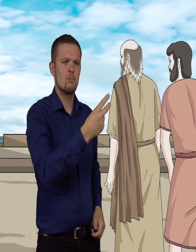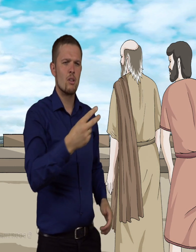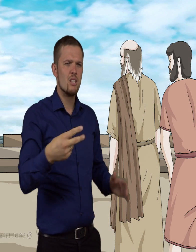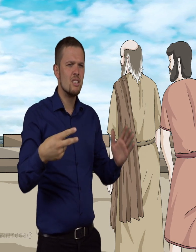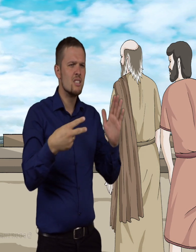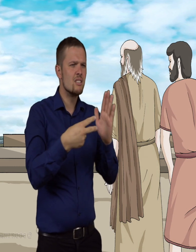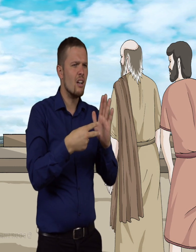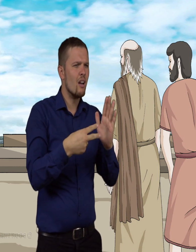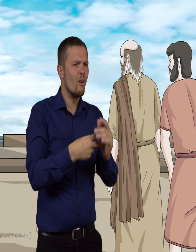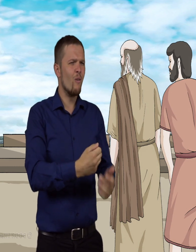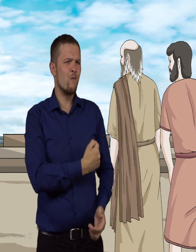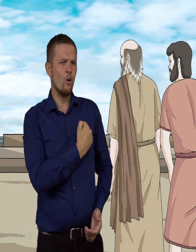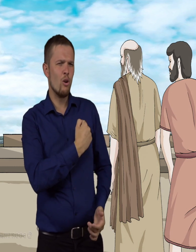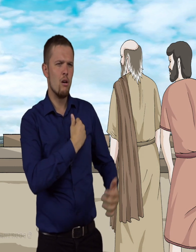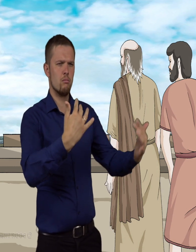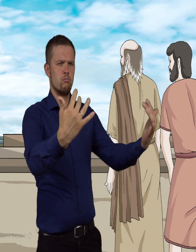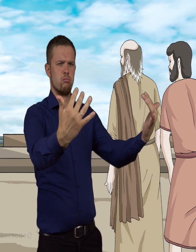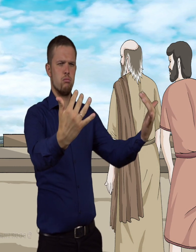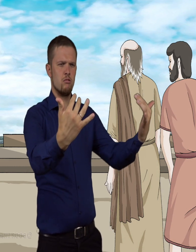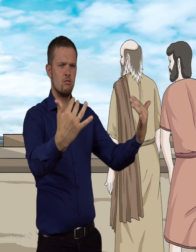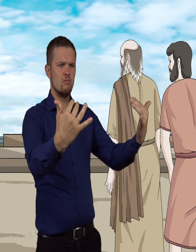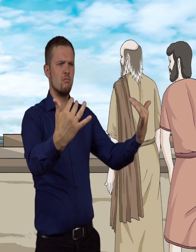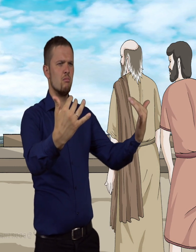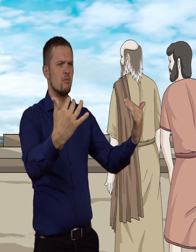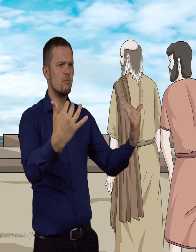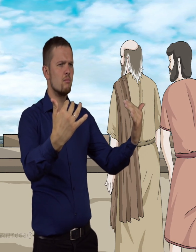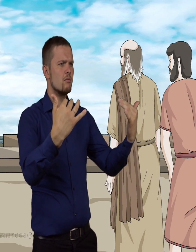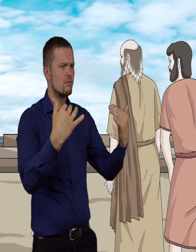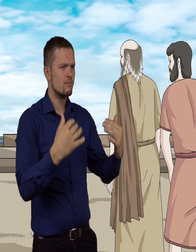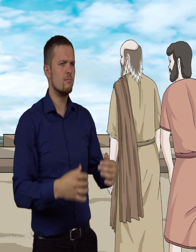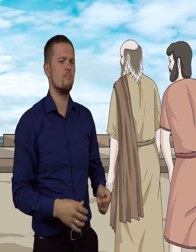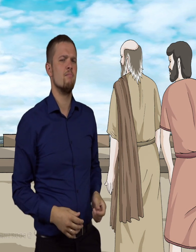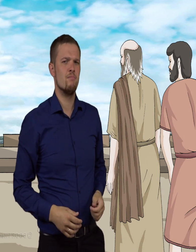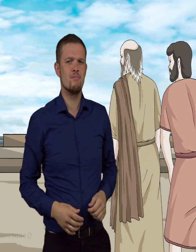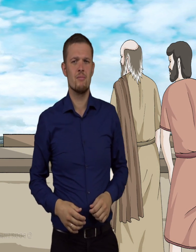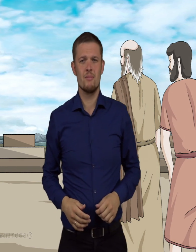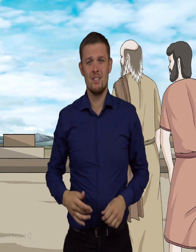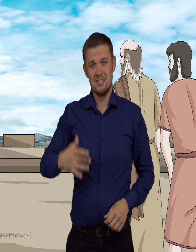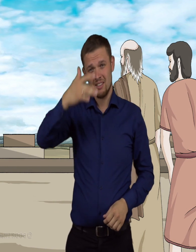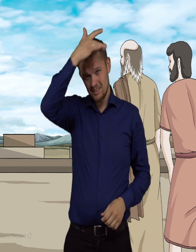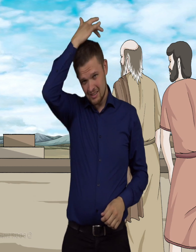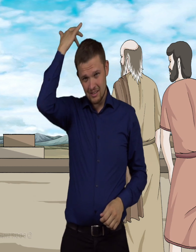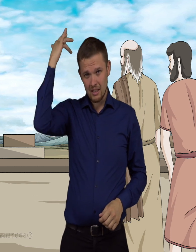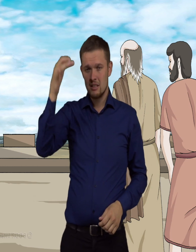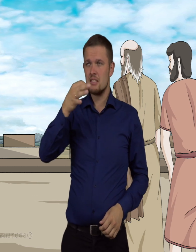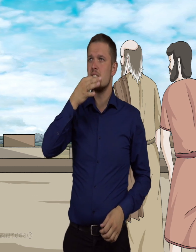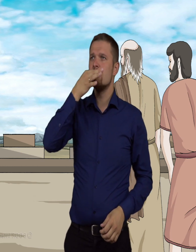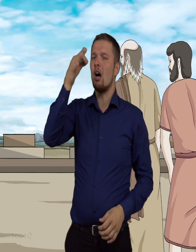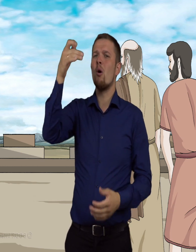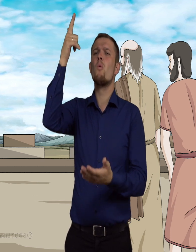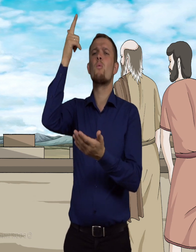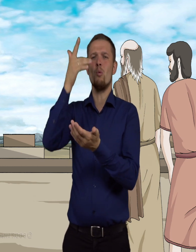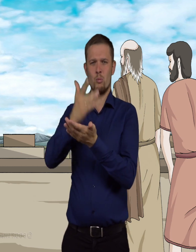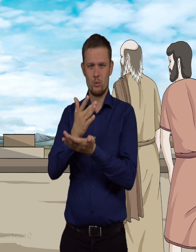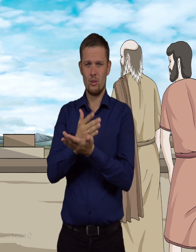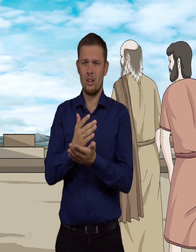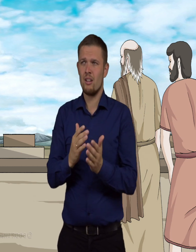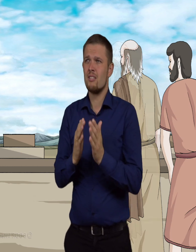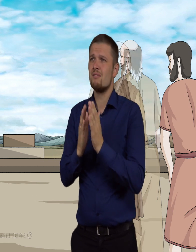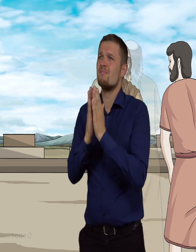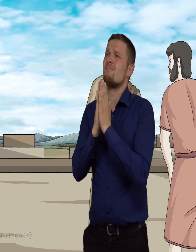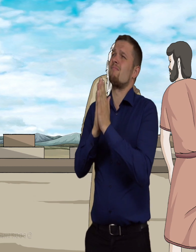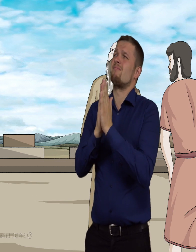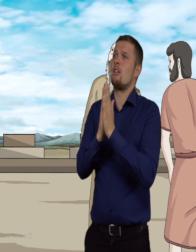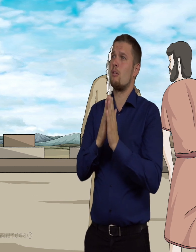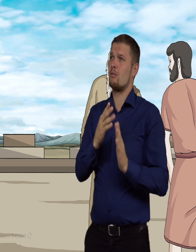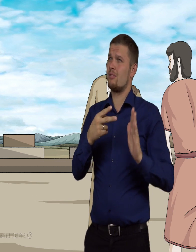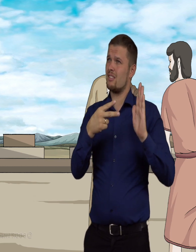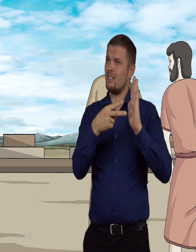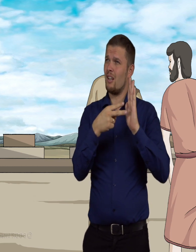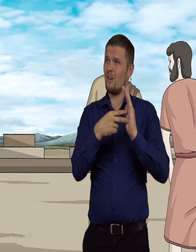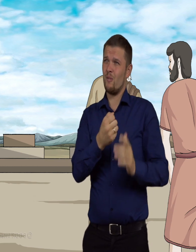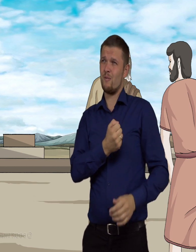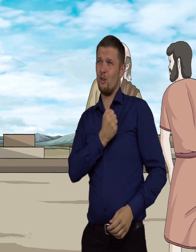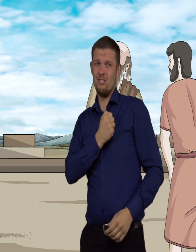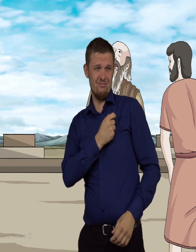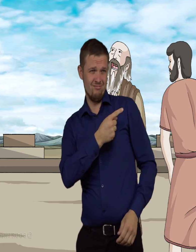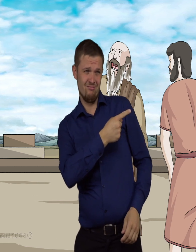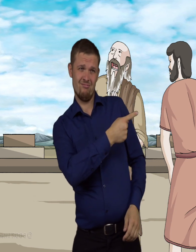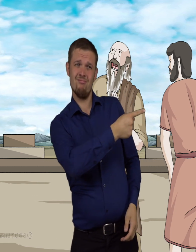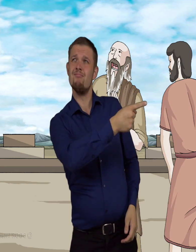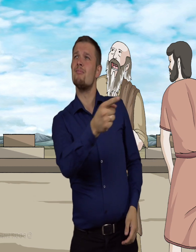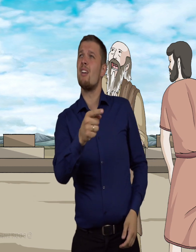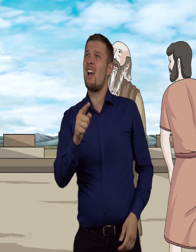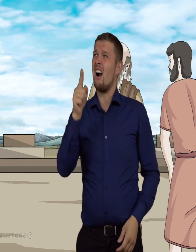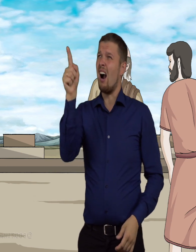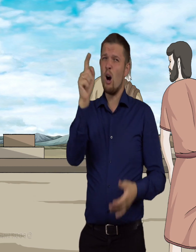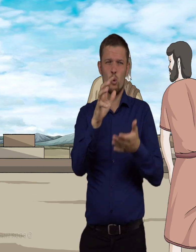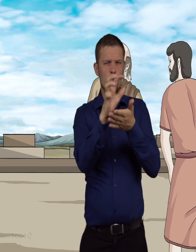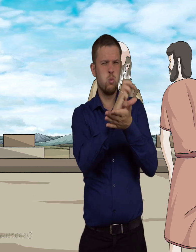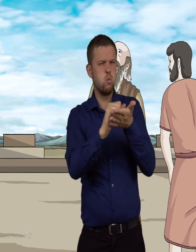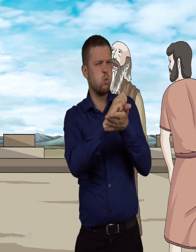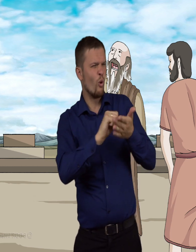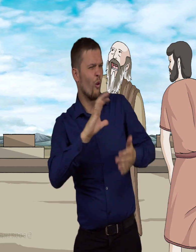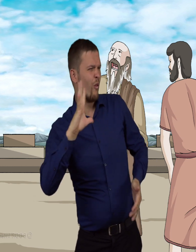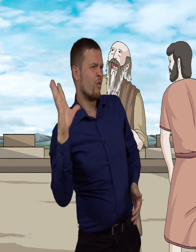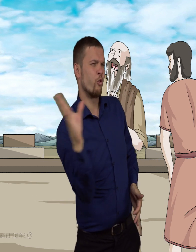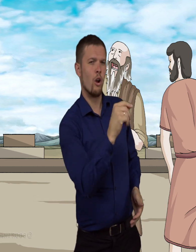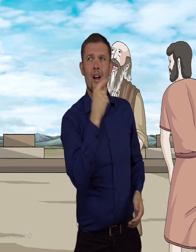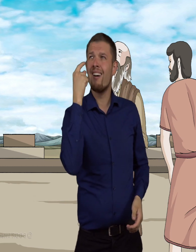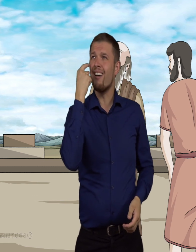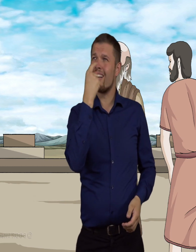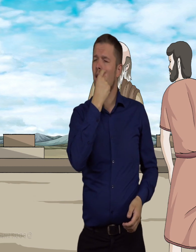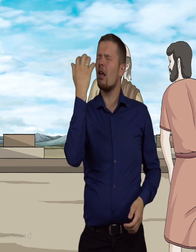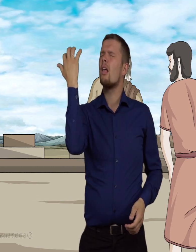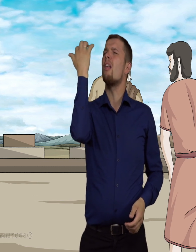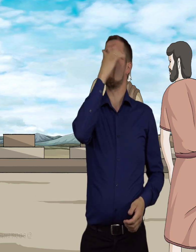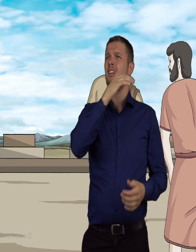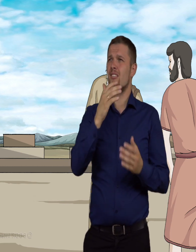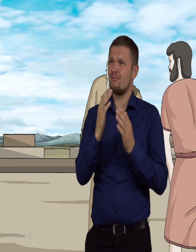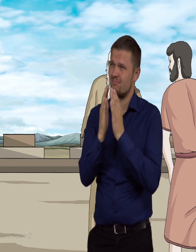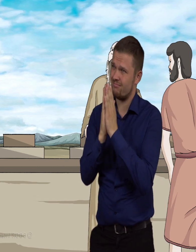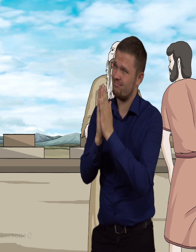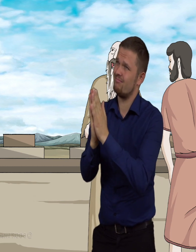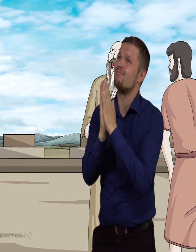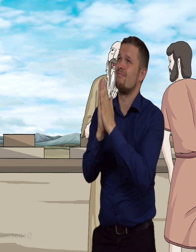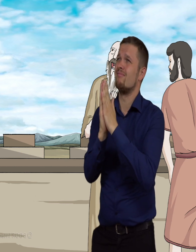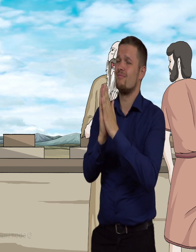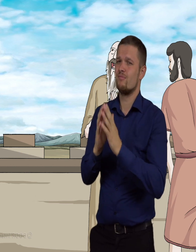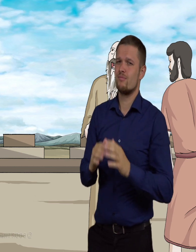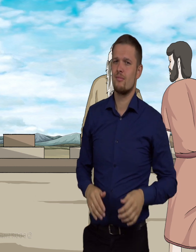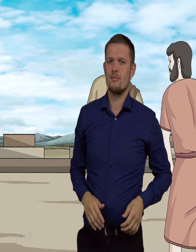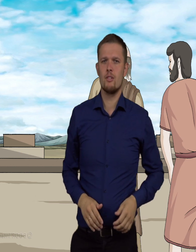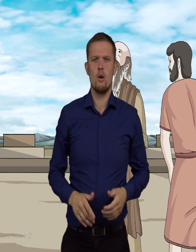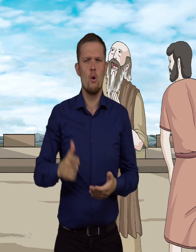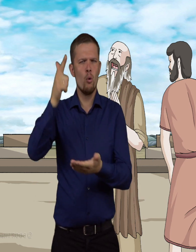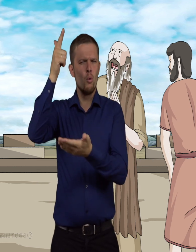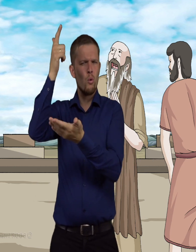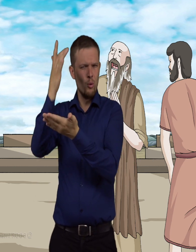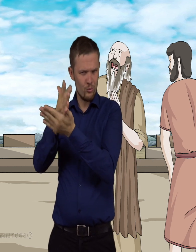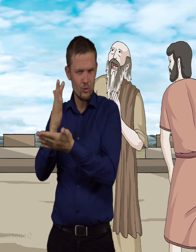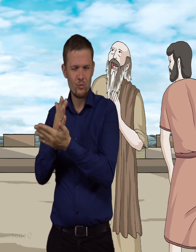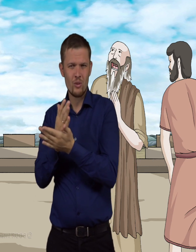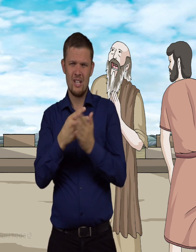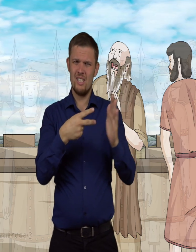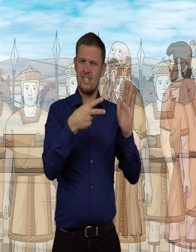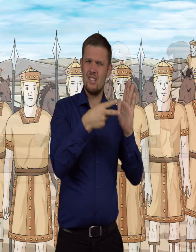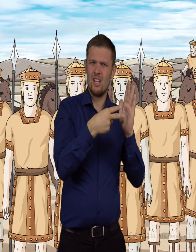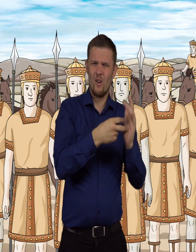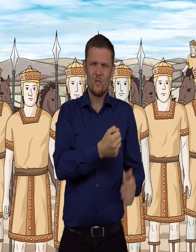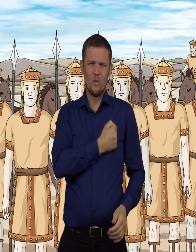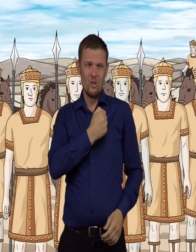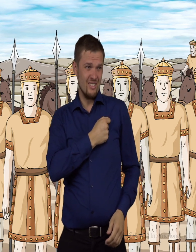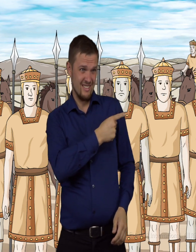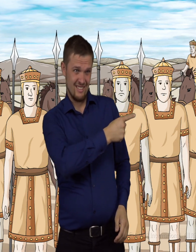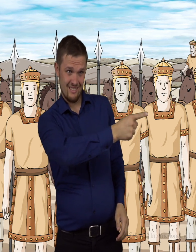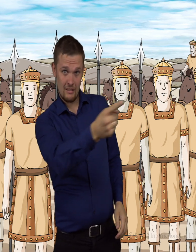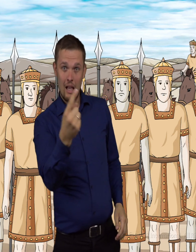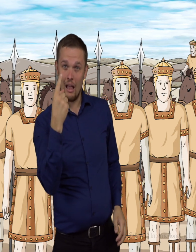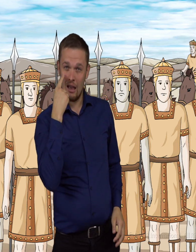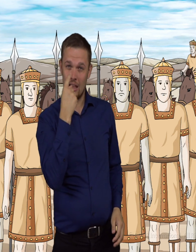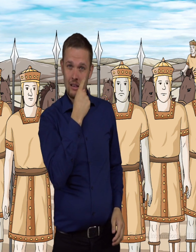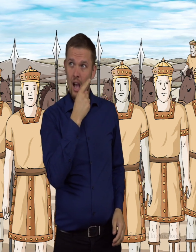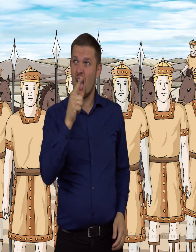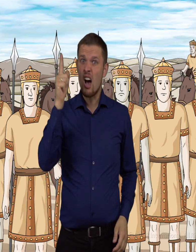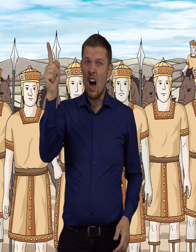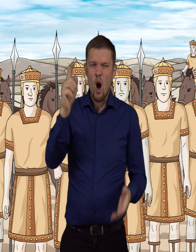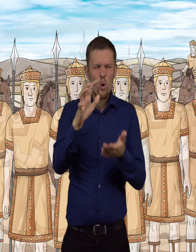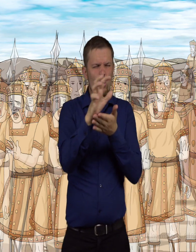As the Arameans came down against him, Elisha prayed to the LORD, “Please strike these people with blindness.”